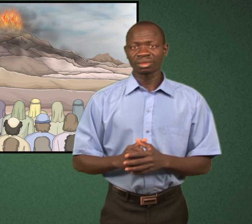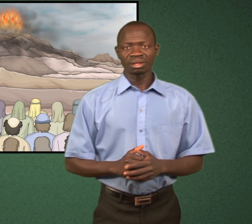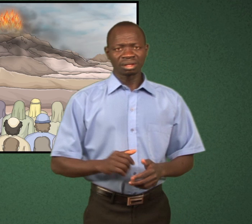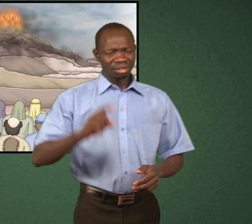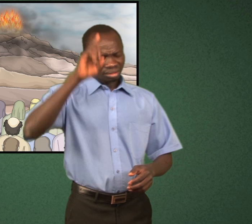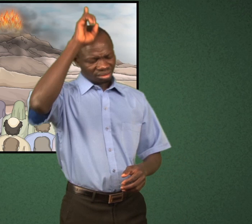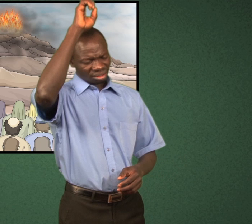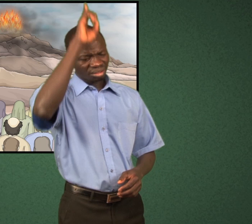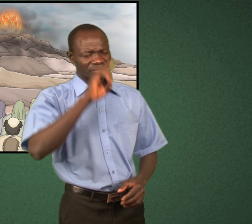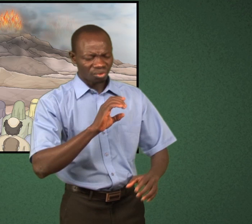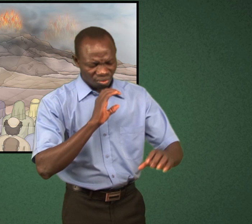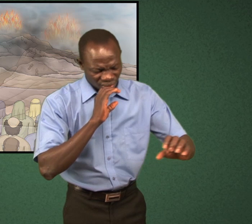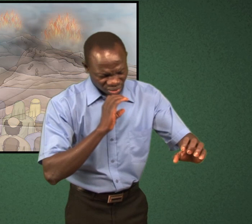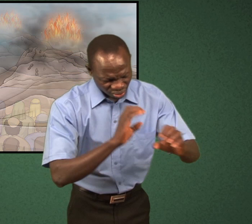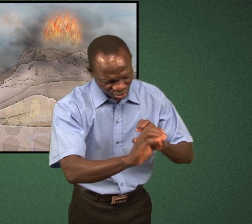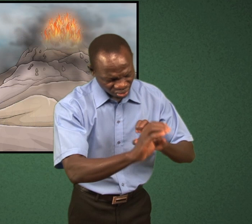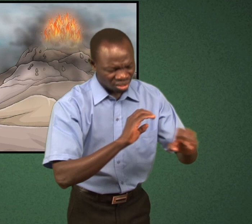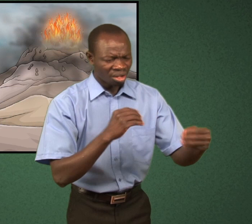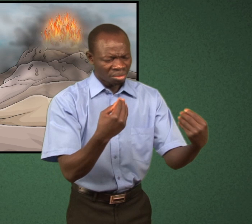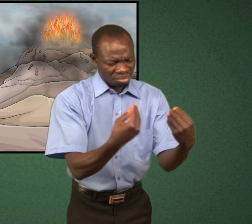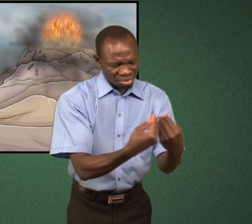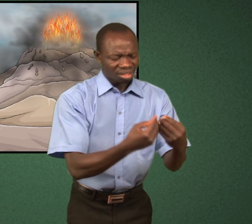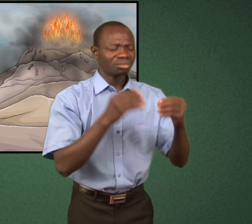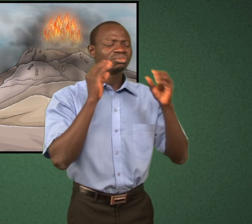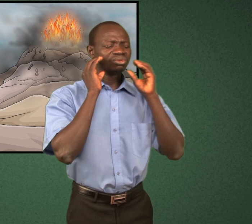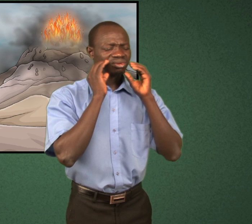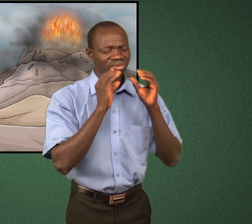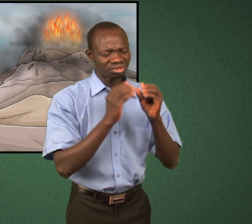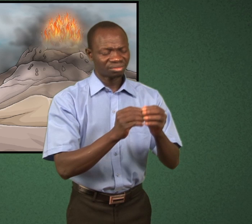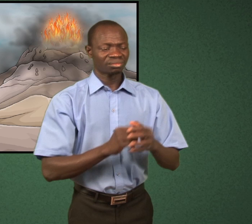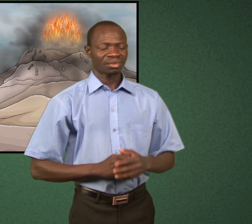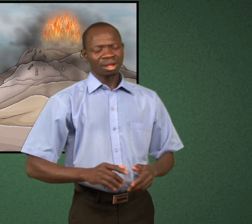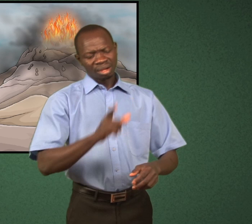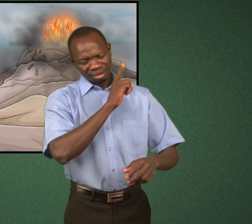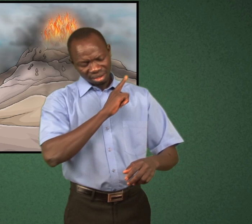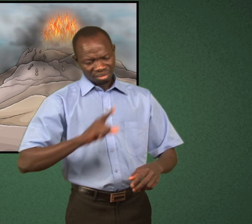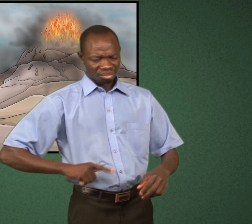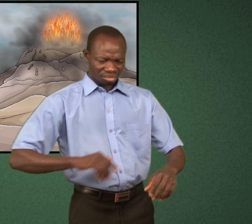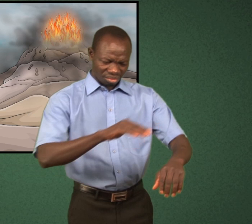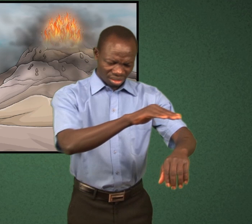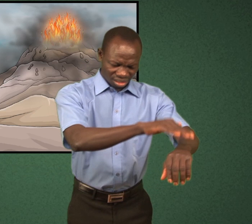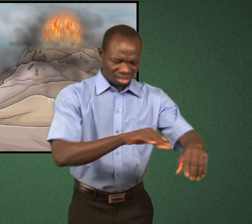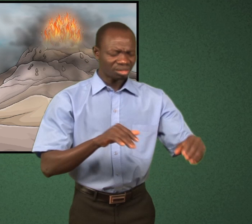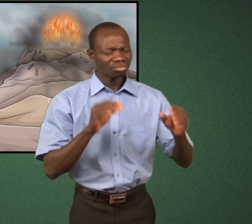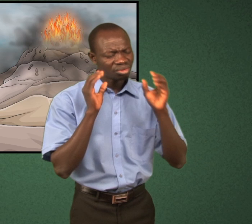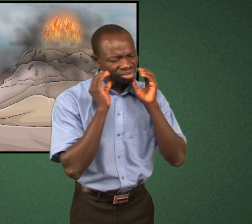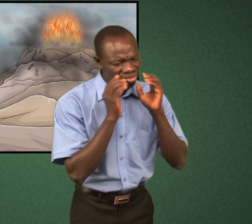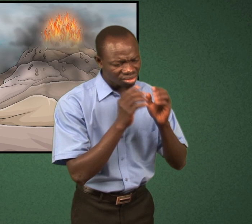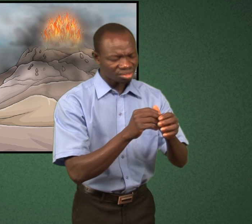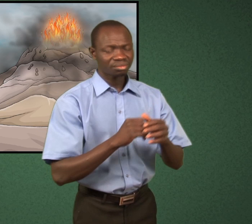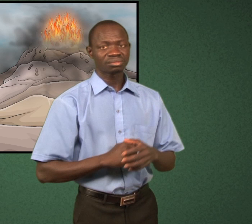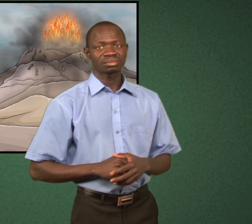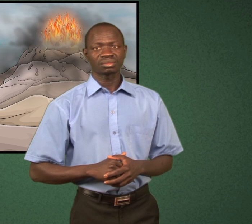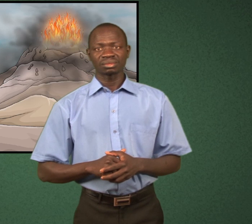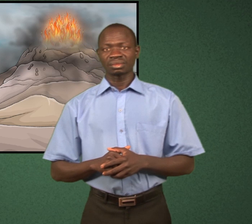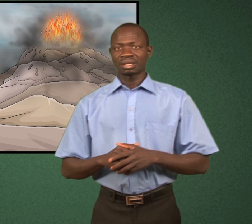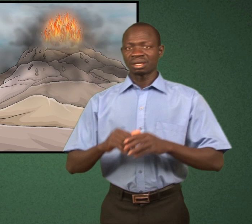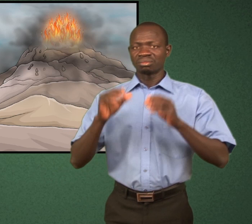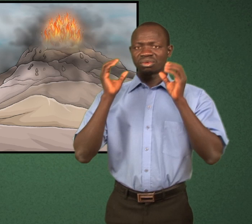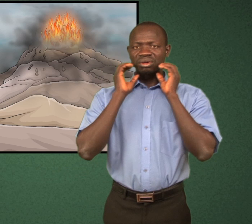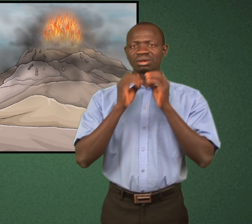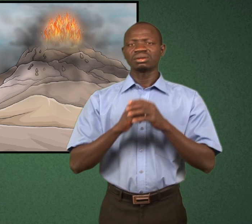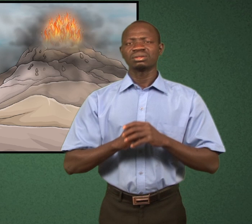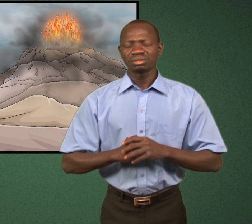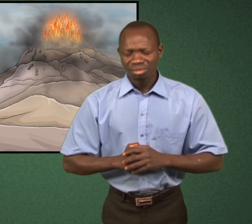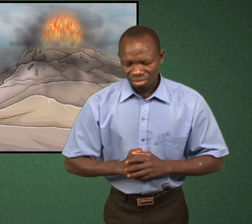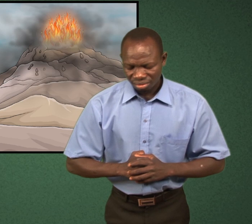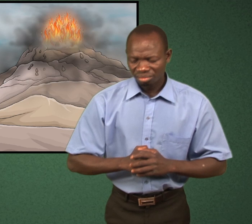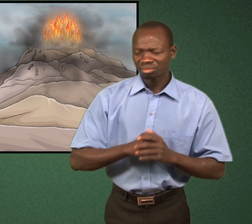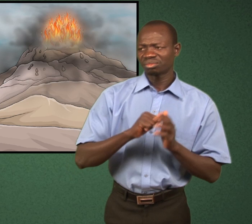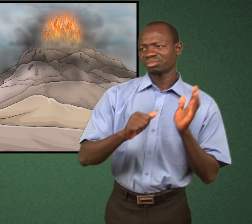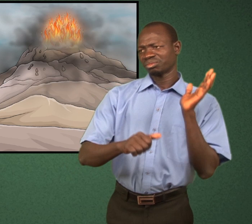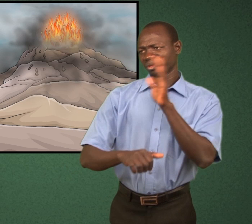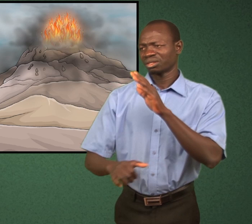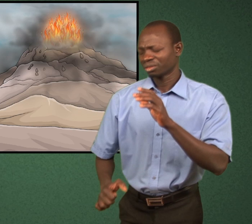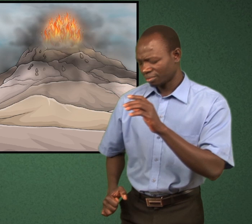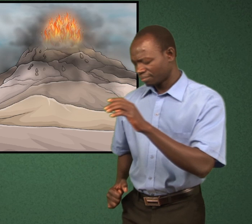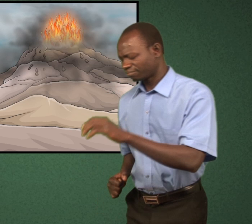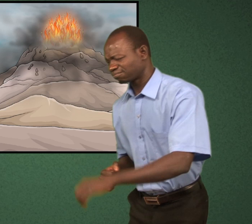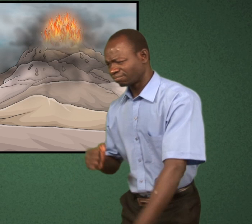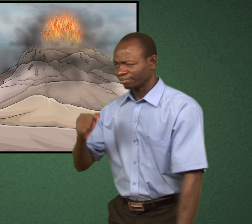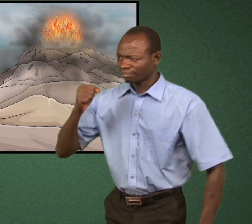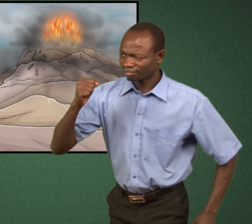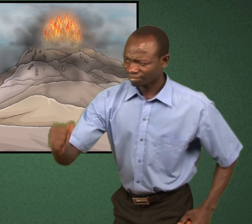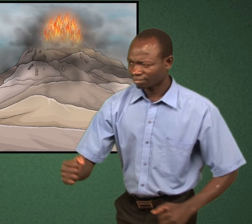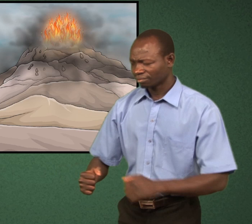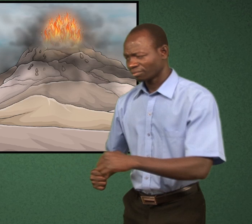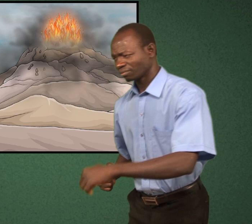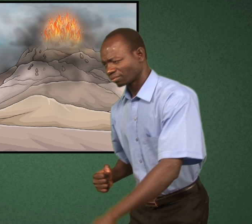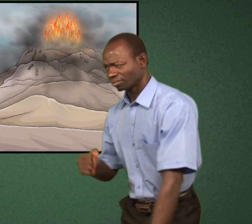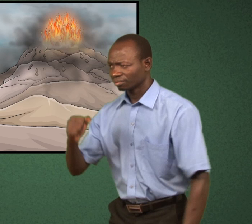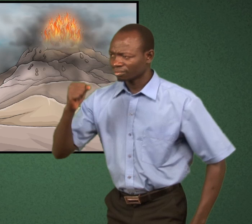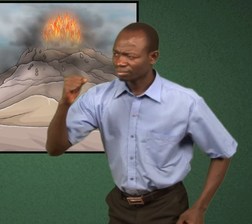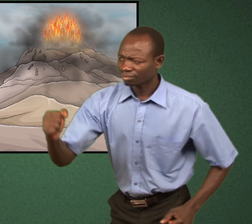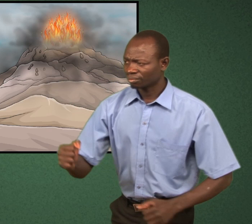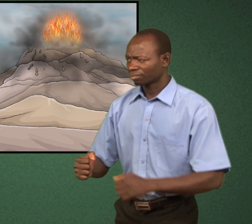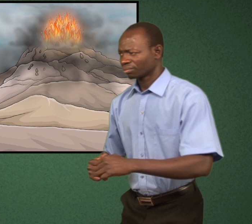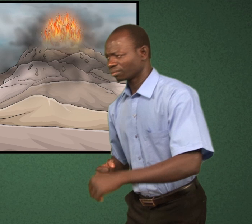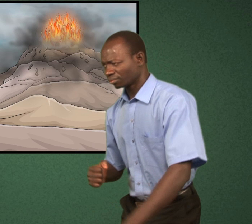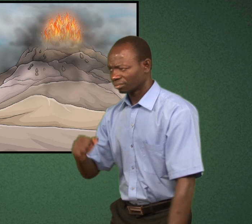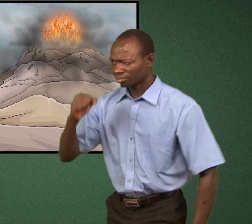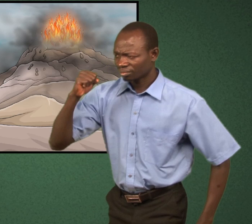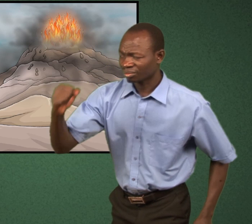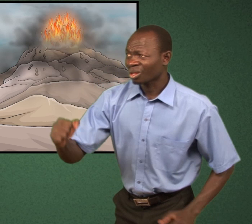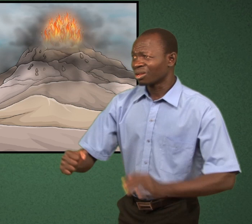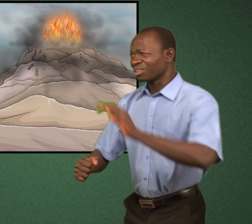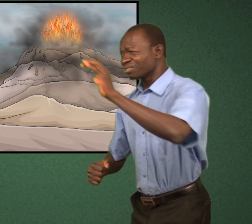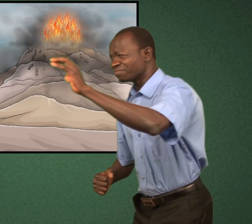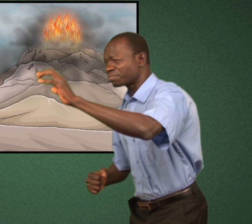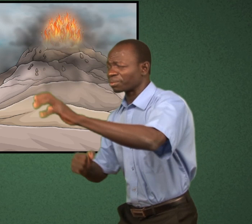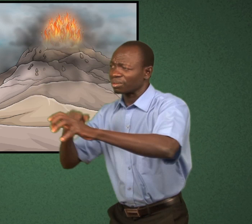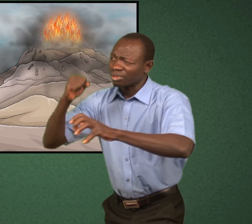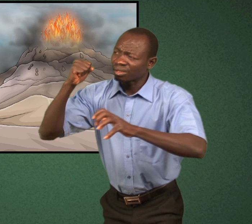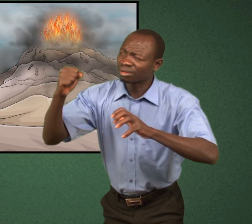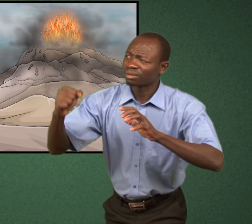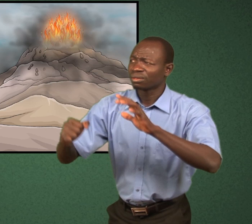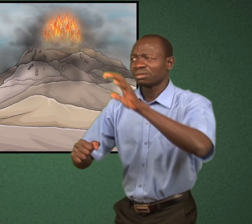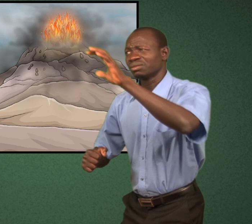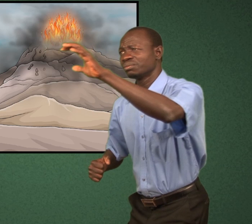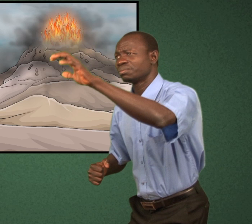The LORD descended to the top of Mount Sinai and called Moses to the summit.